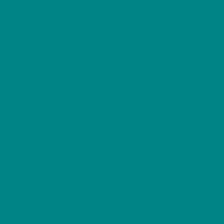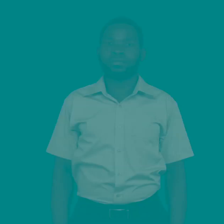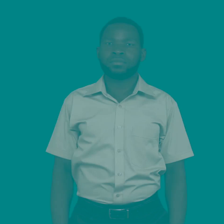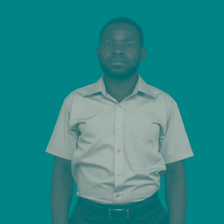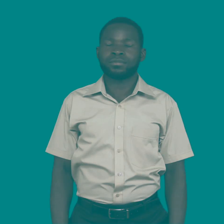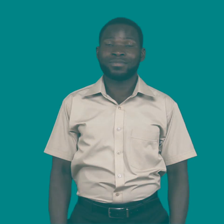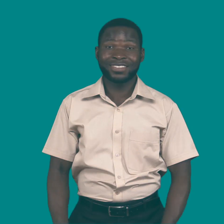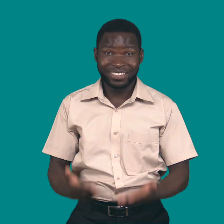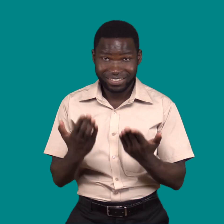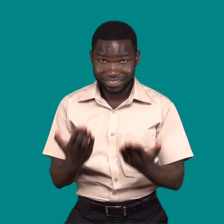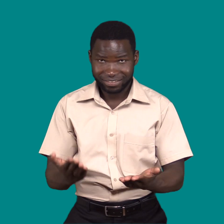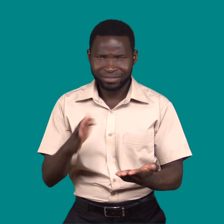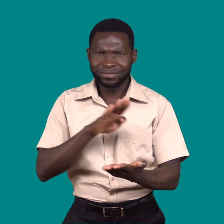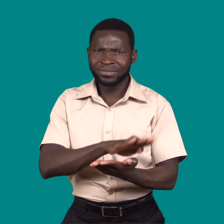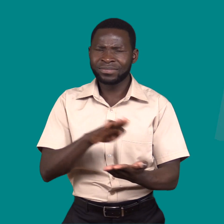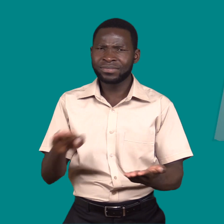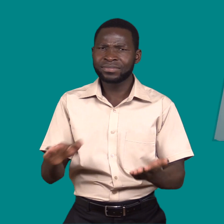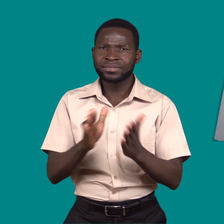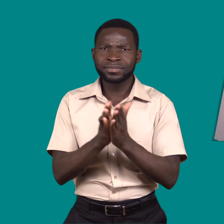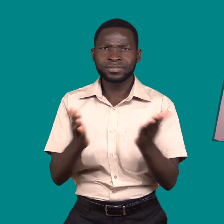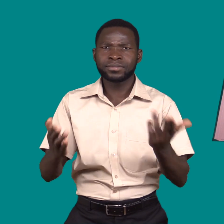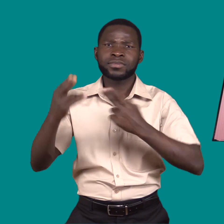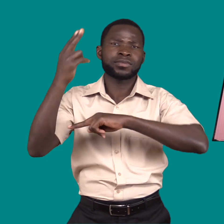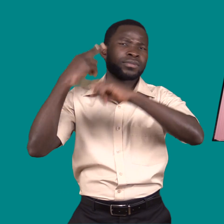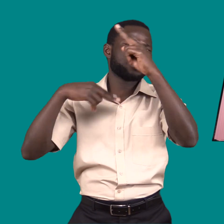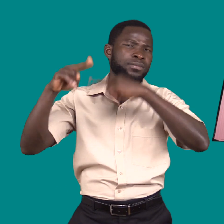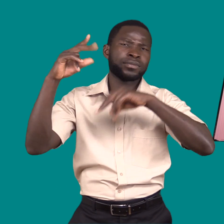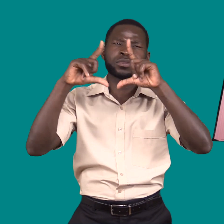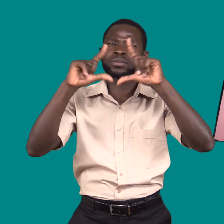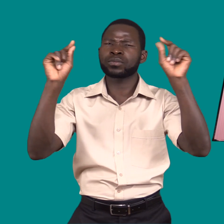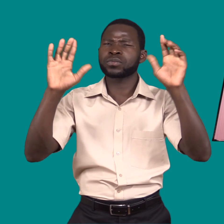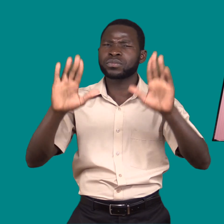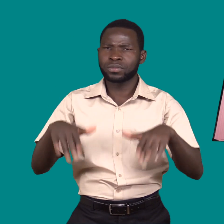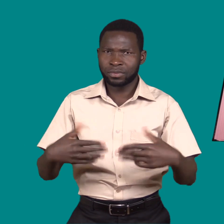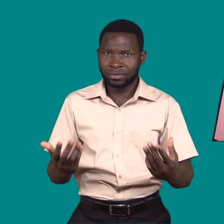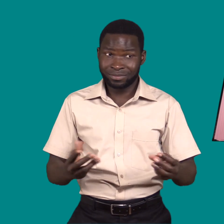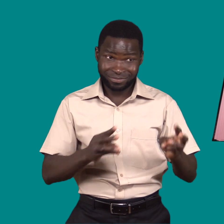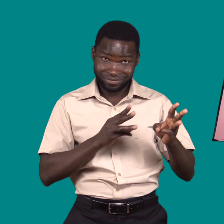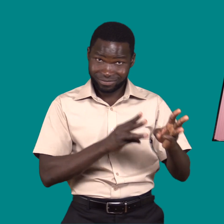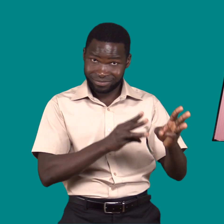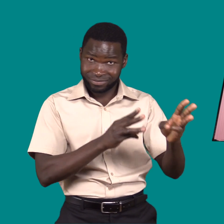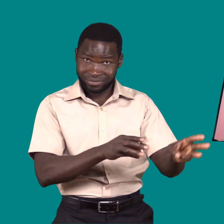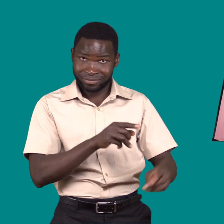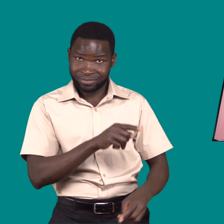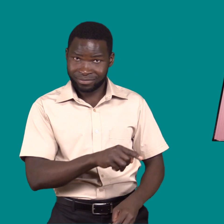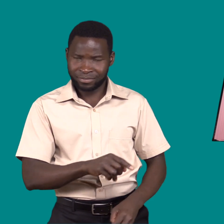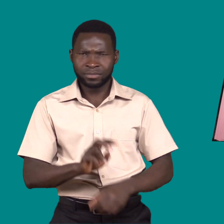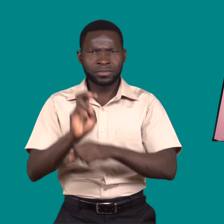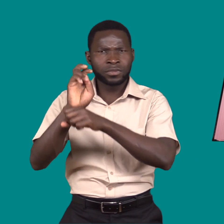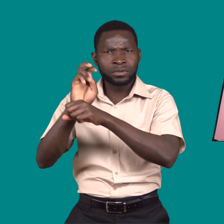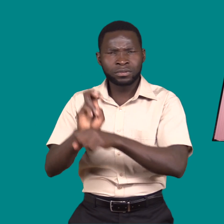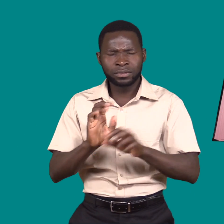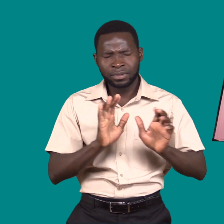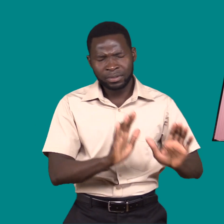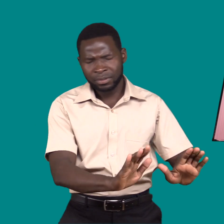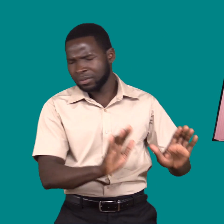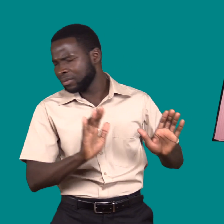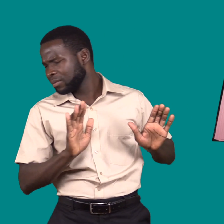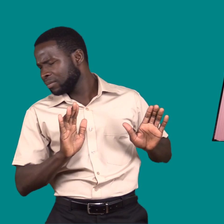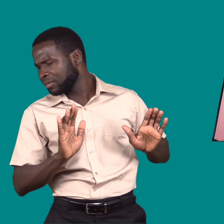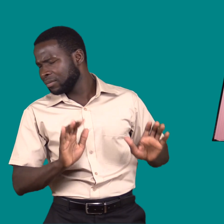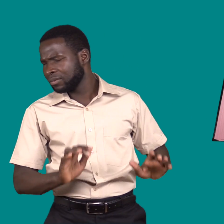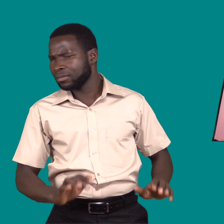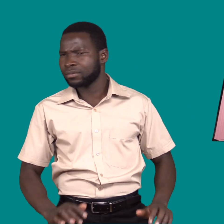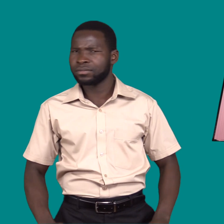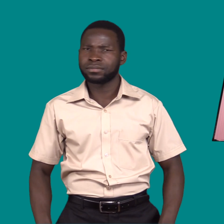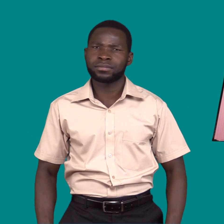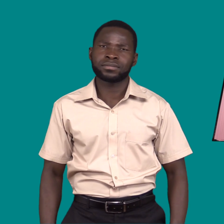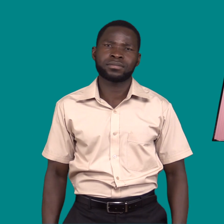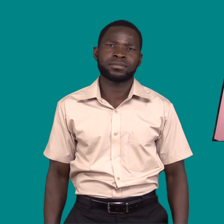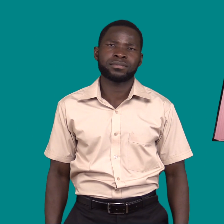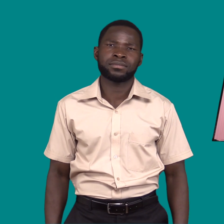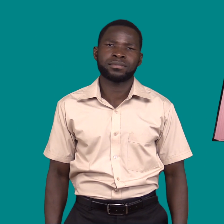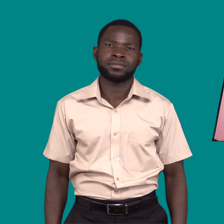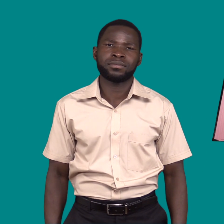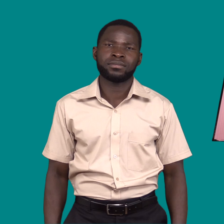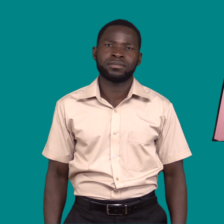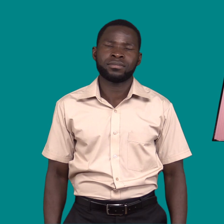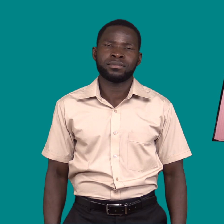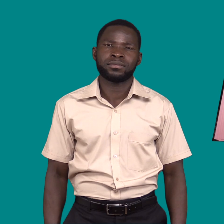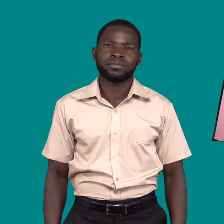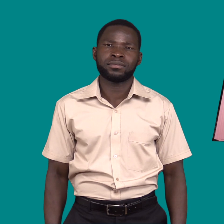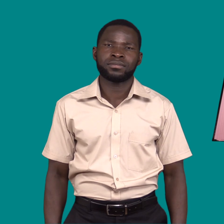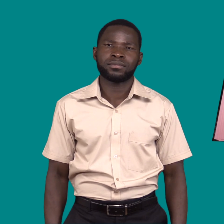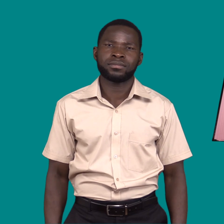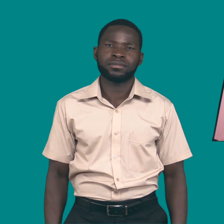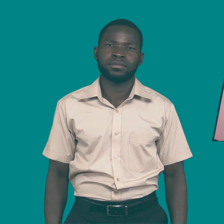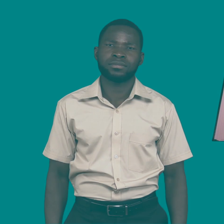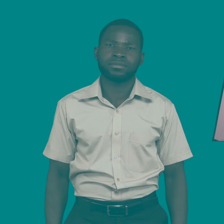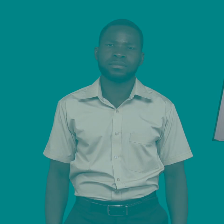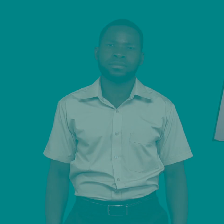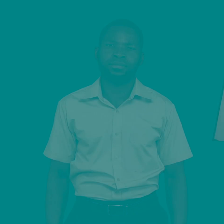Joseph resists temptation